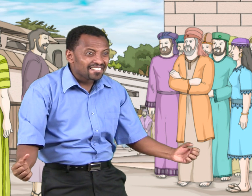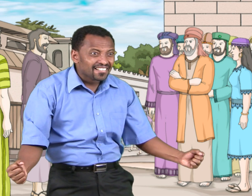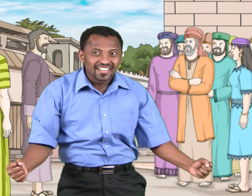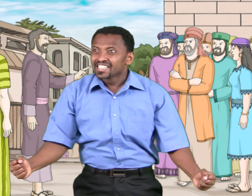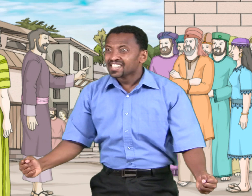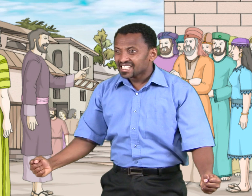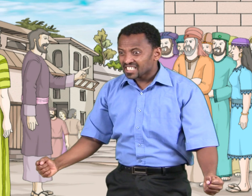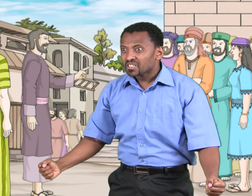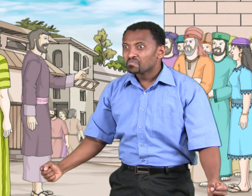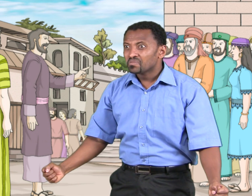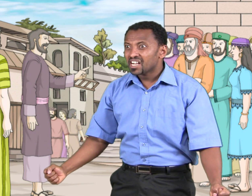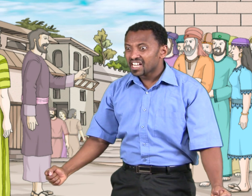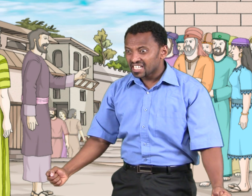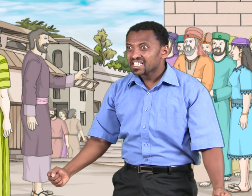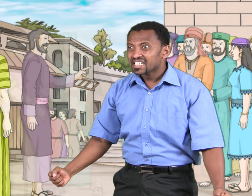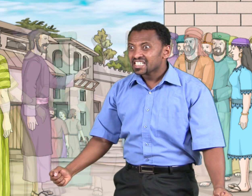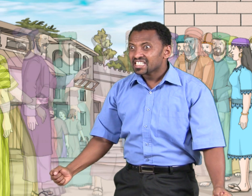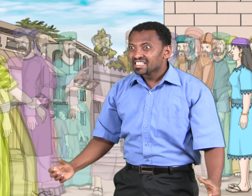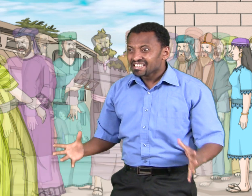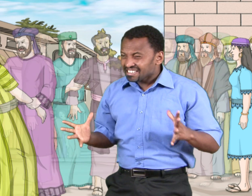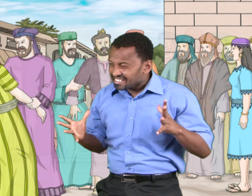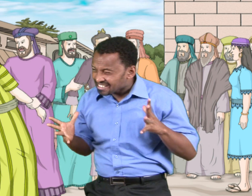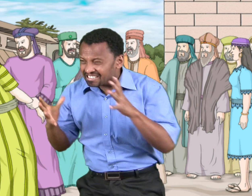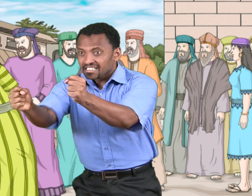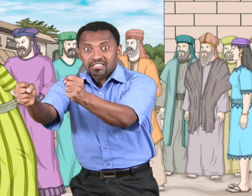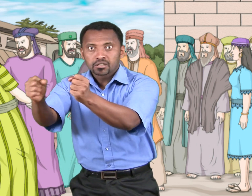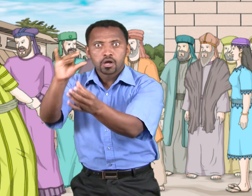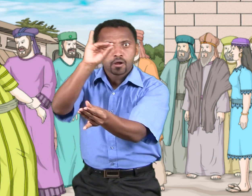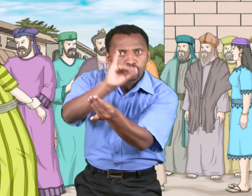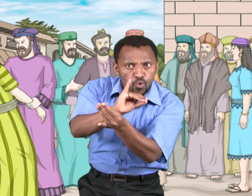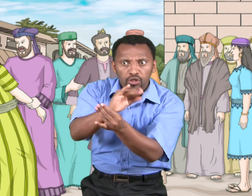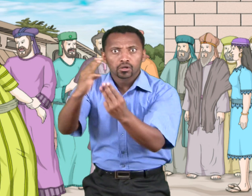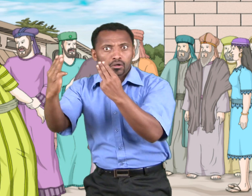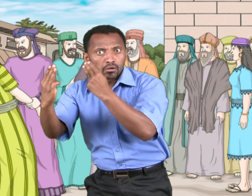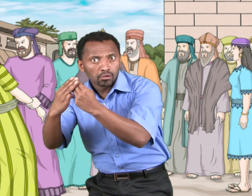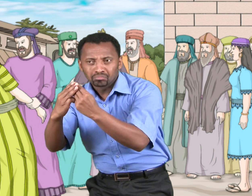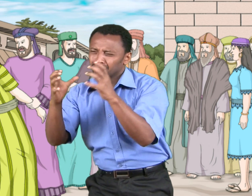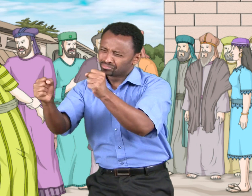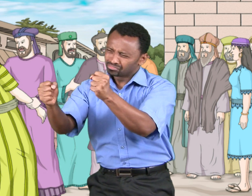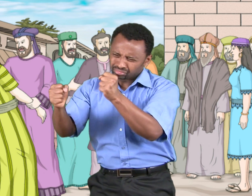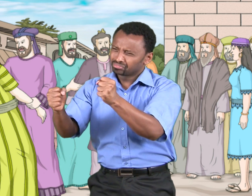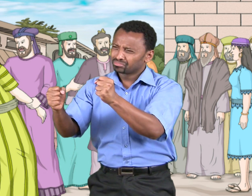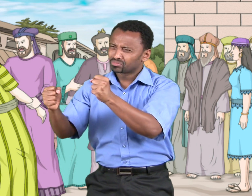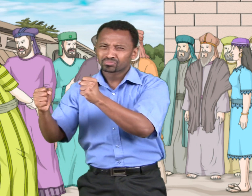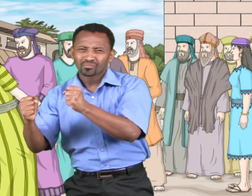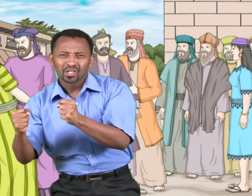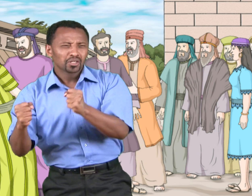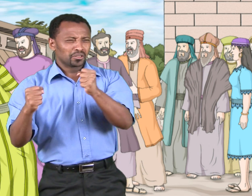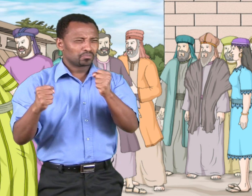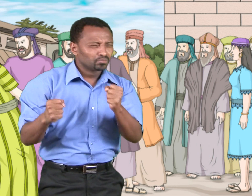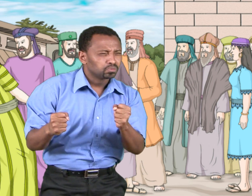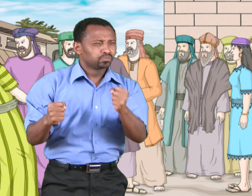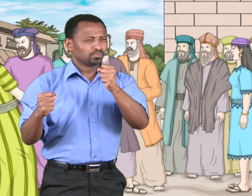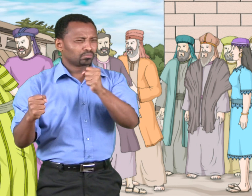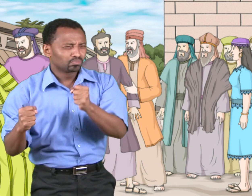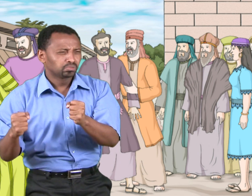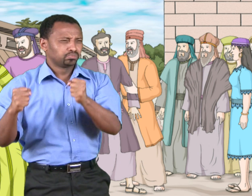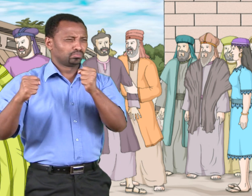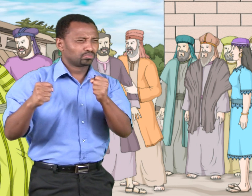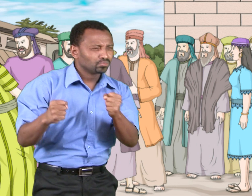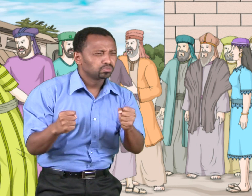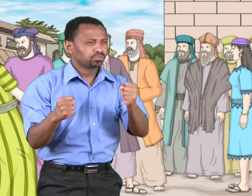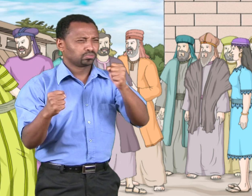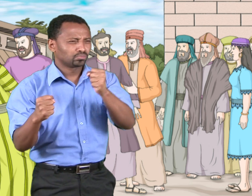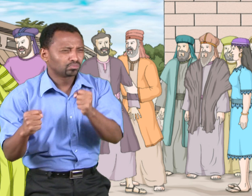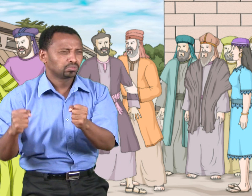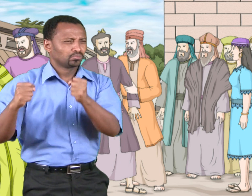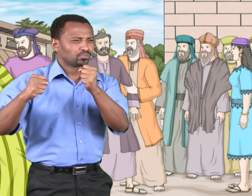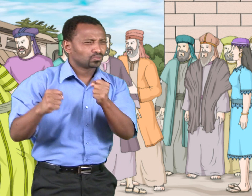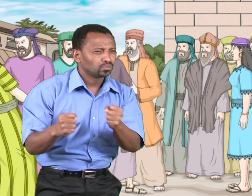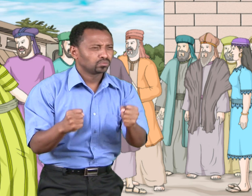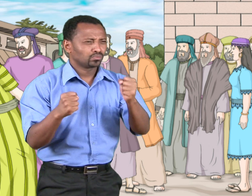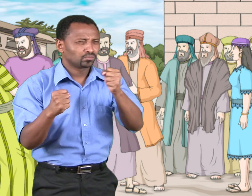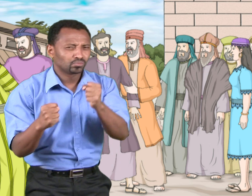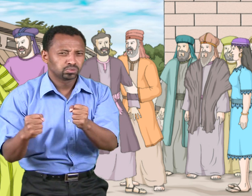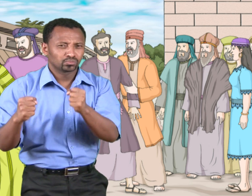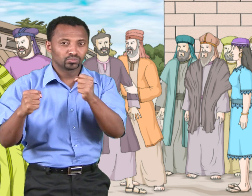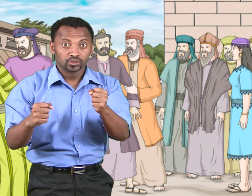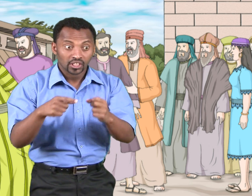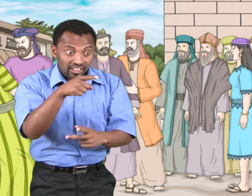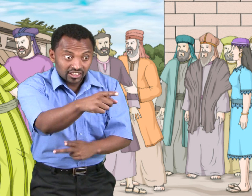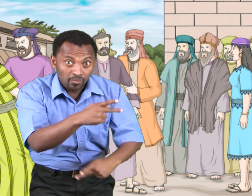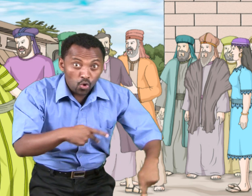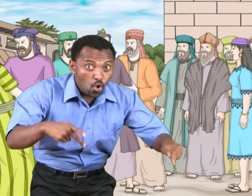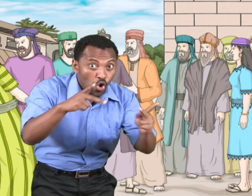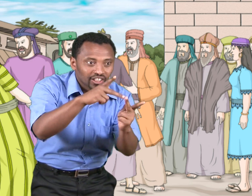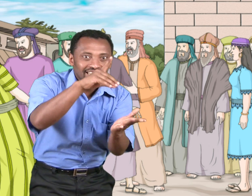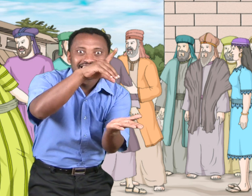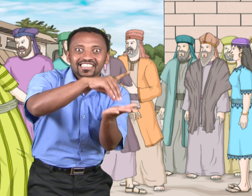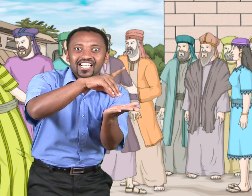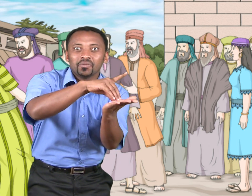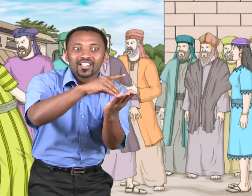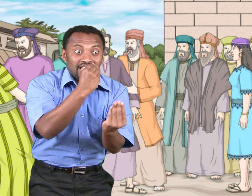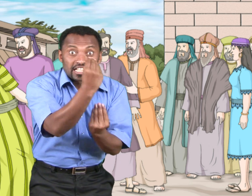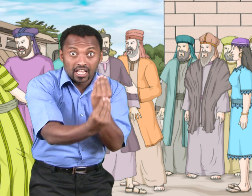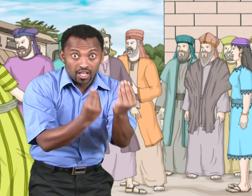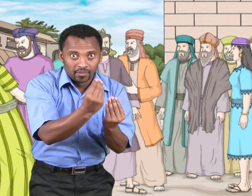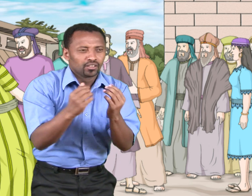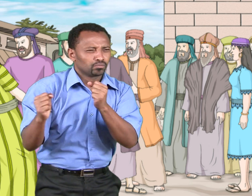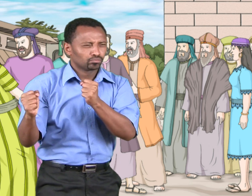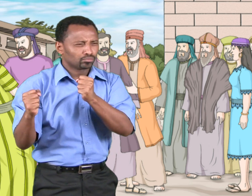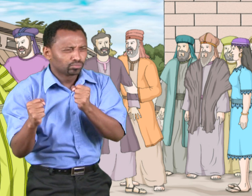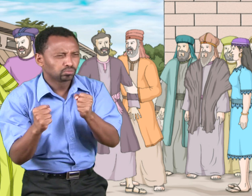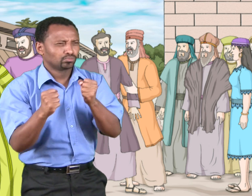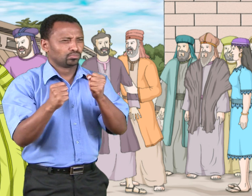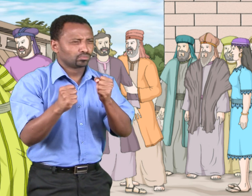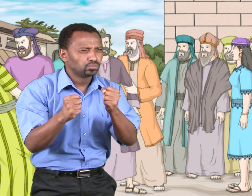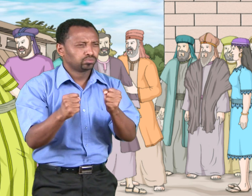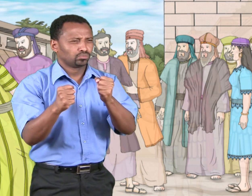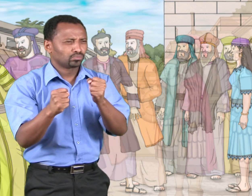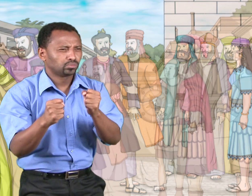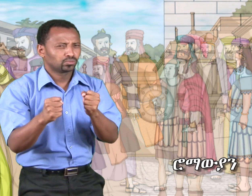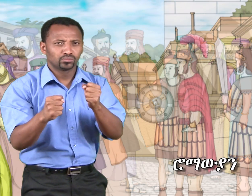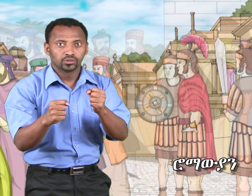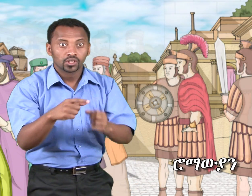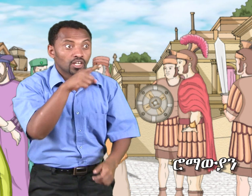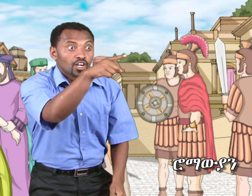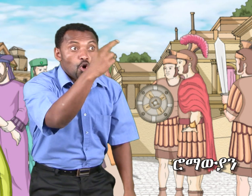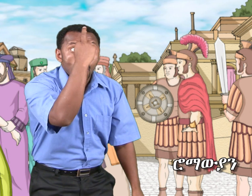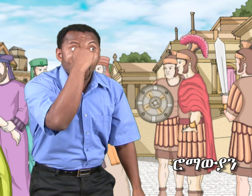When the girl’s owners saw that their hope of making money was gone, they seized Paul and Silas and dragged them before the authorities in the marketplace.